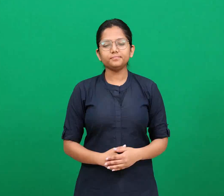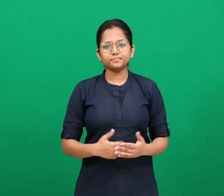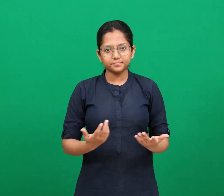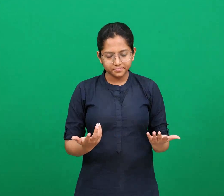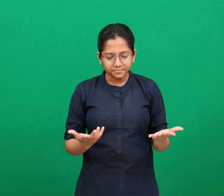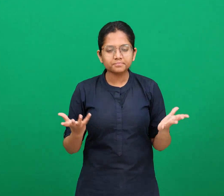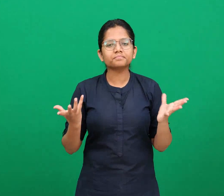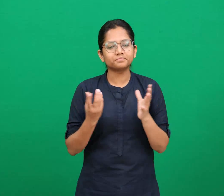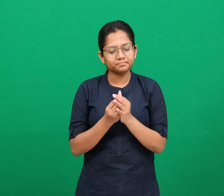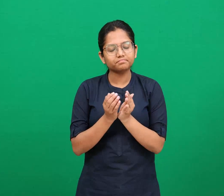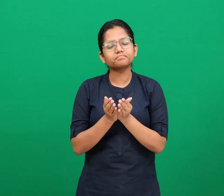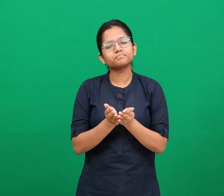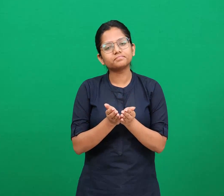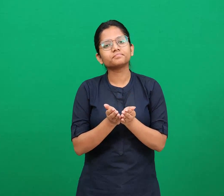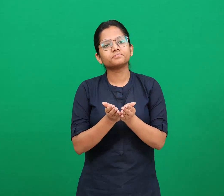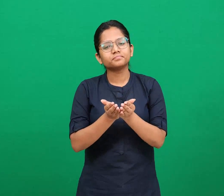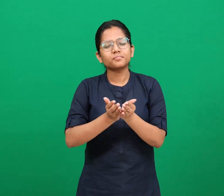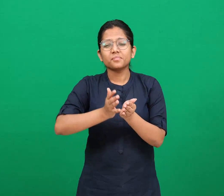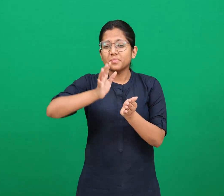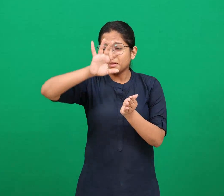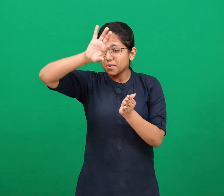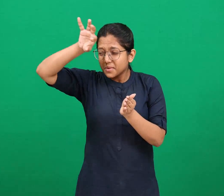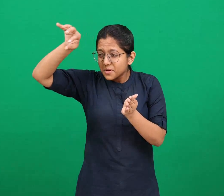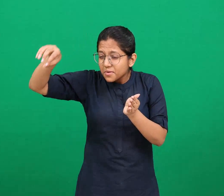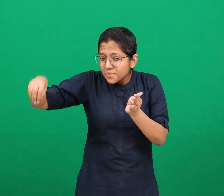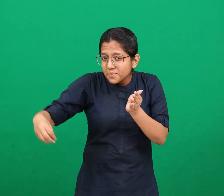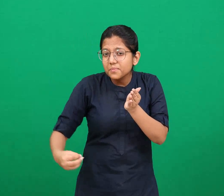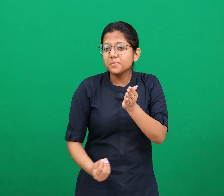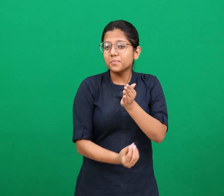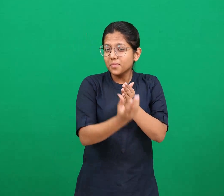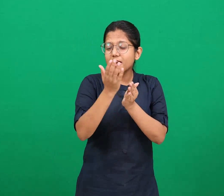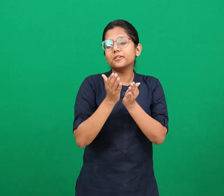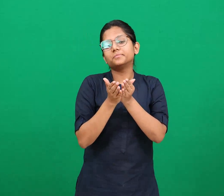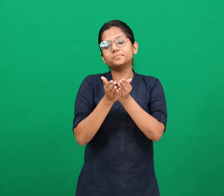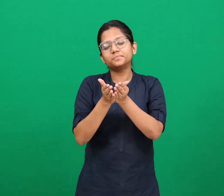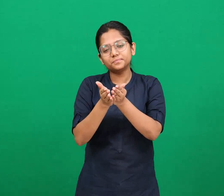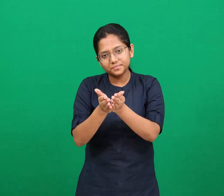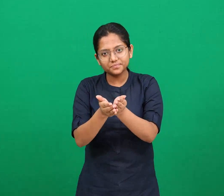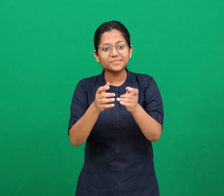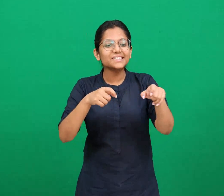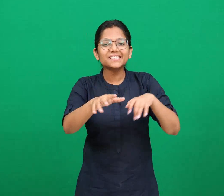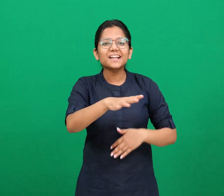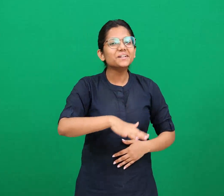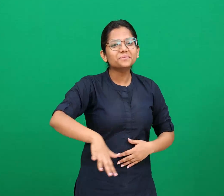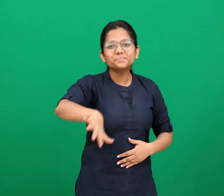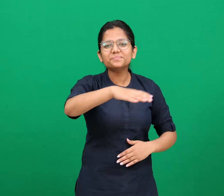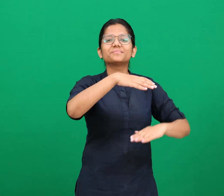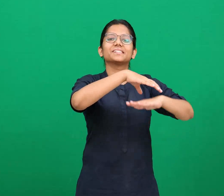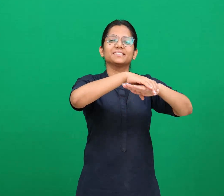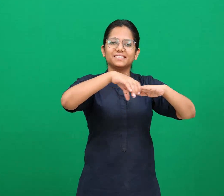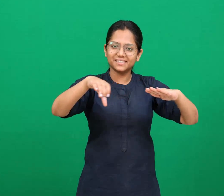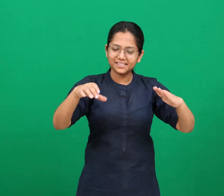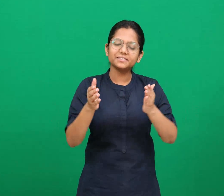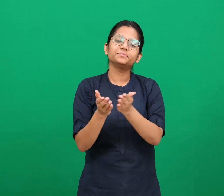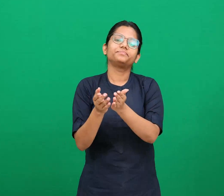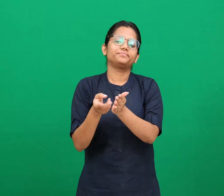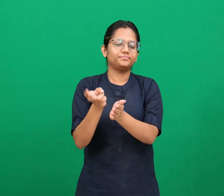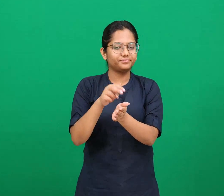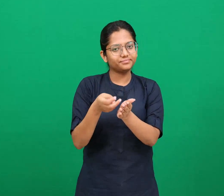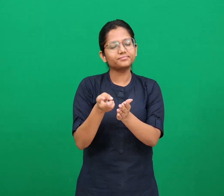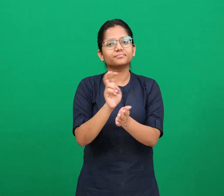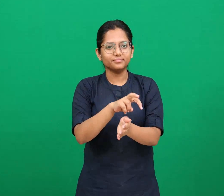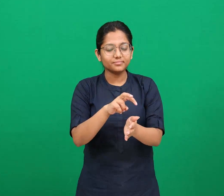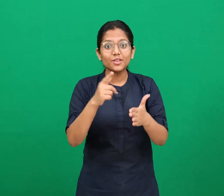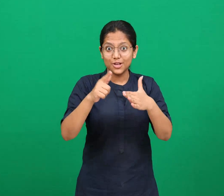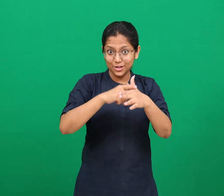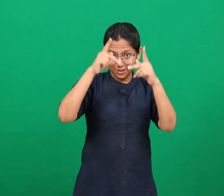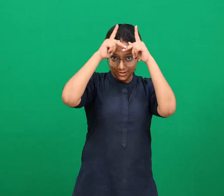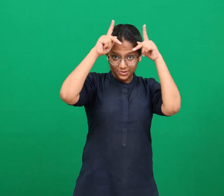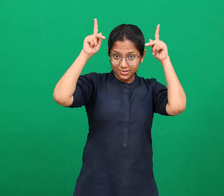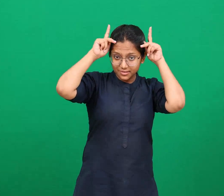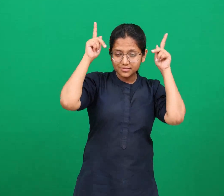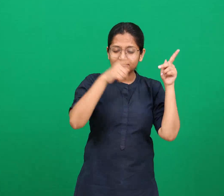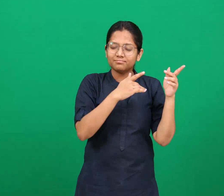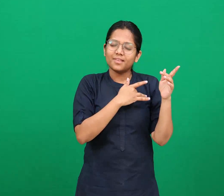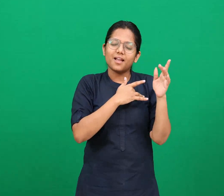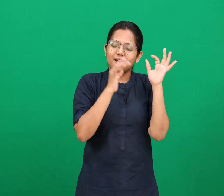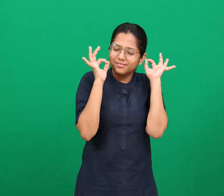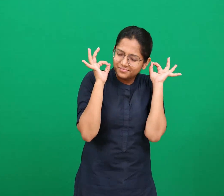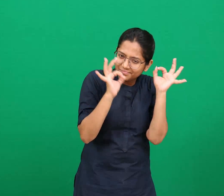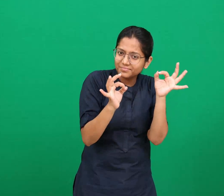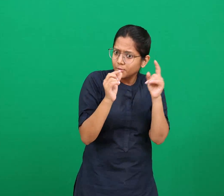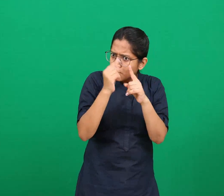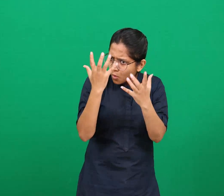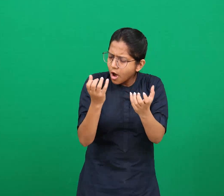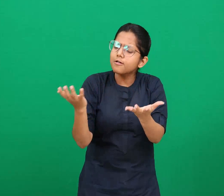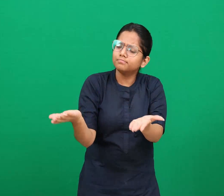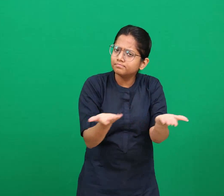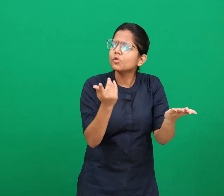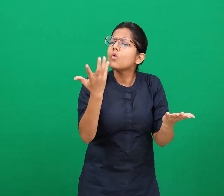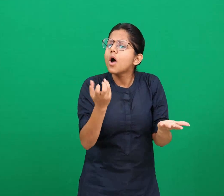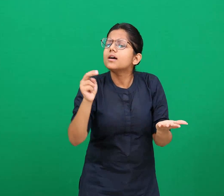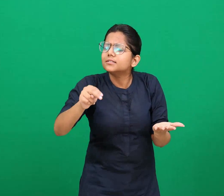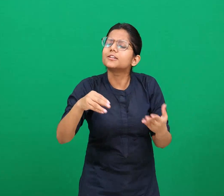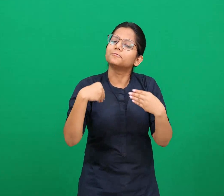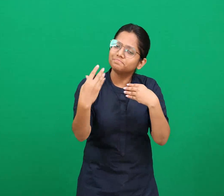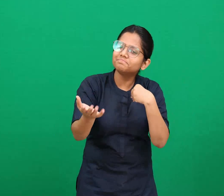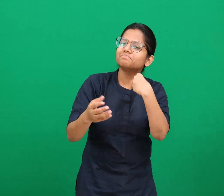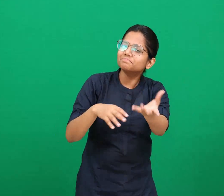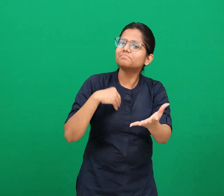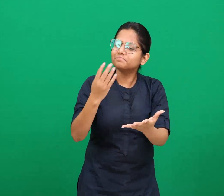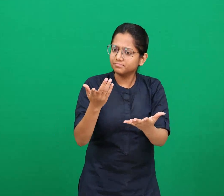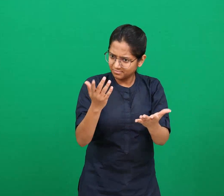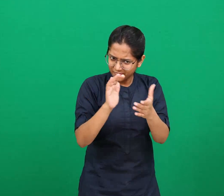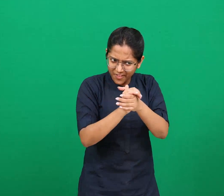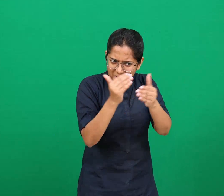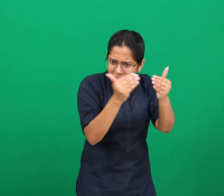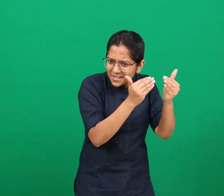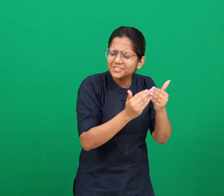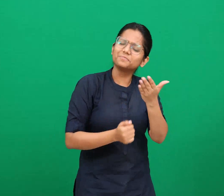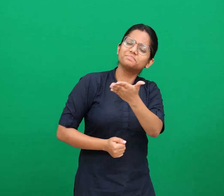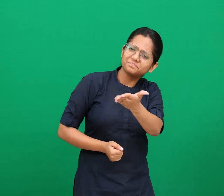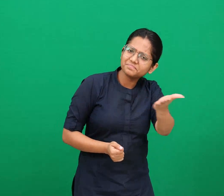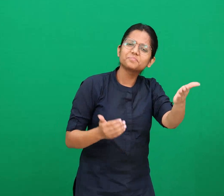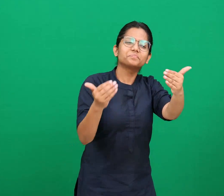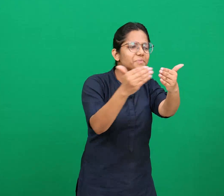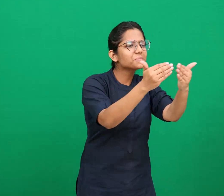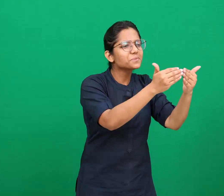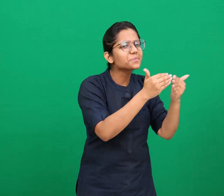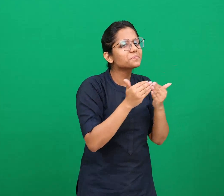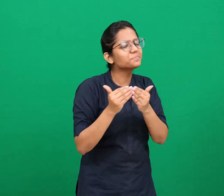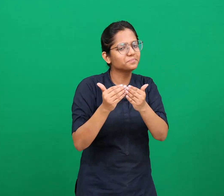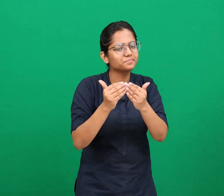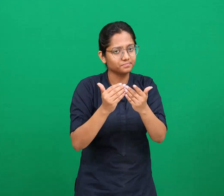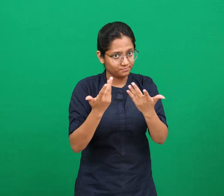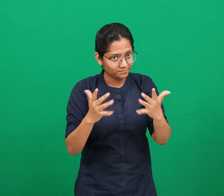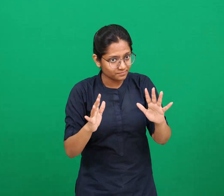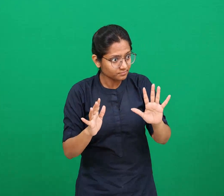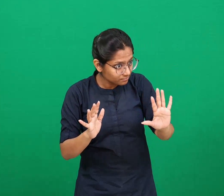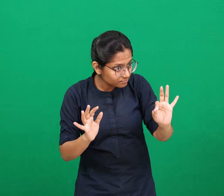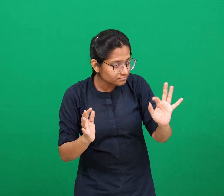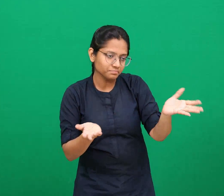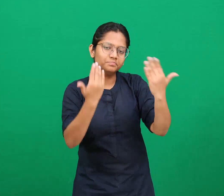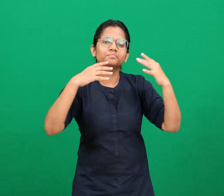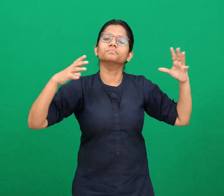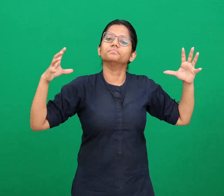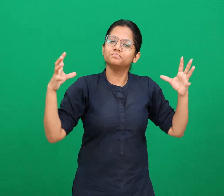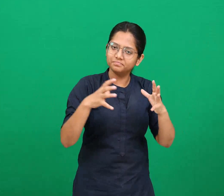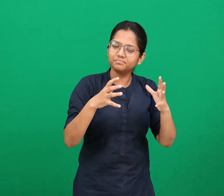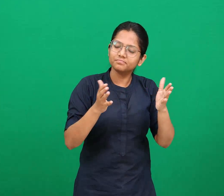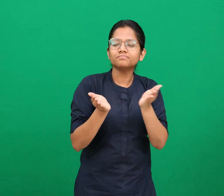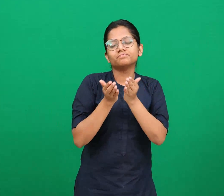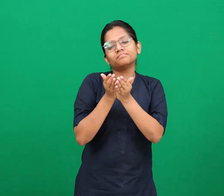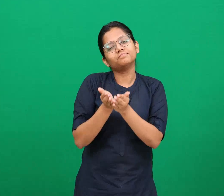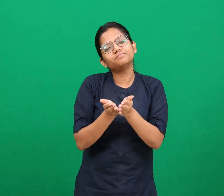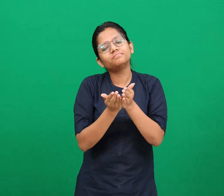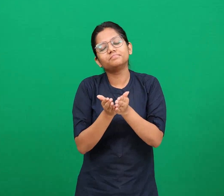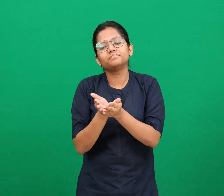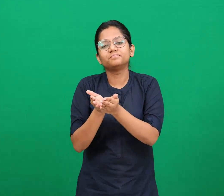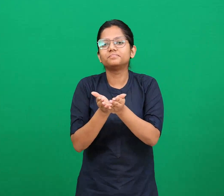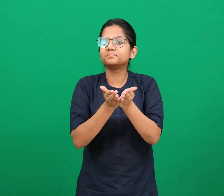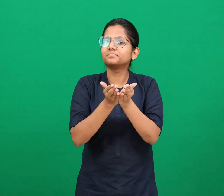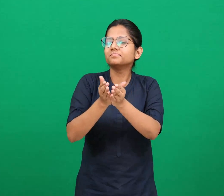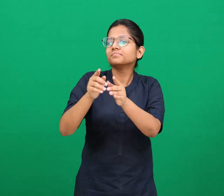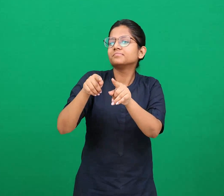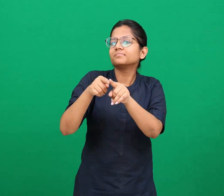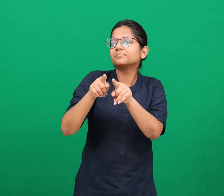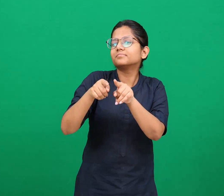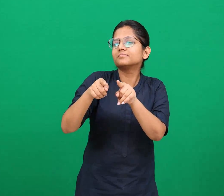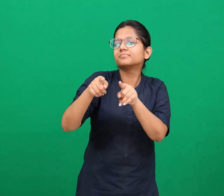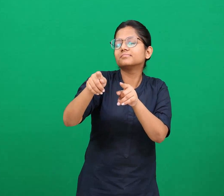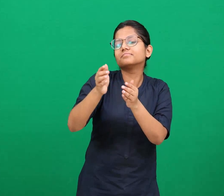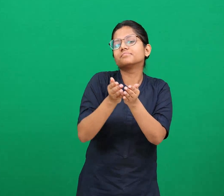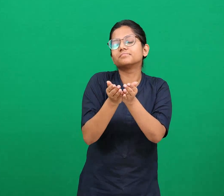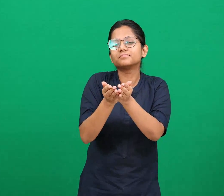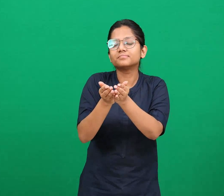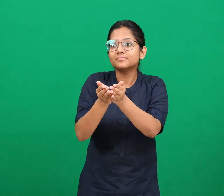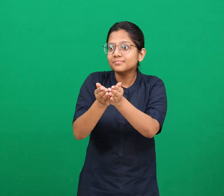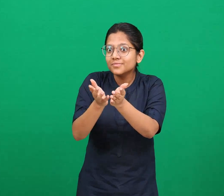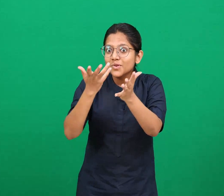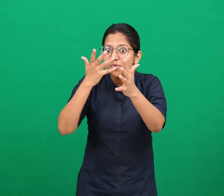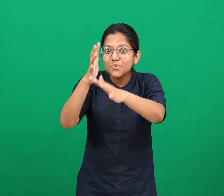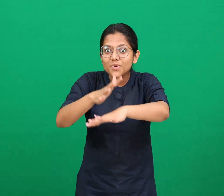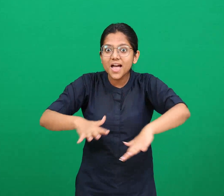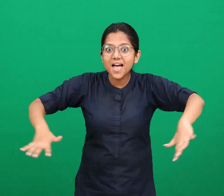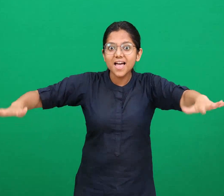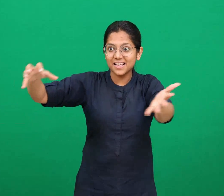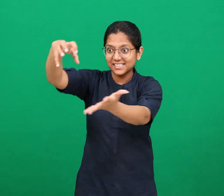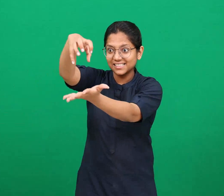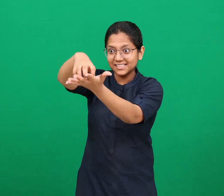The next day we landed at Sidon, and Julius treated Paul with consideration, allowing him to visit his friends and receive their care.